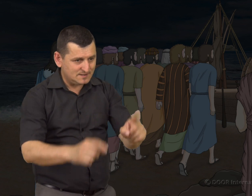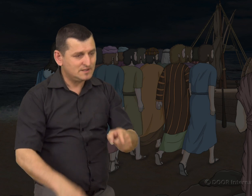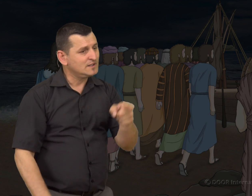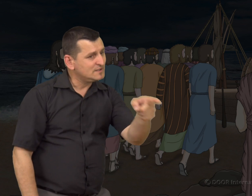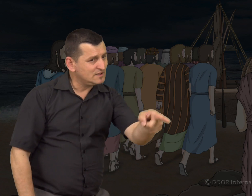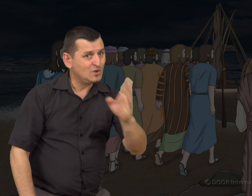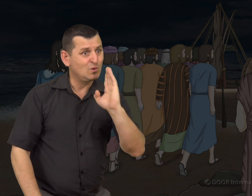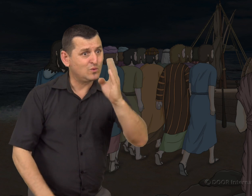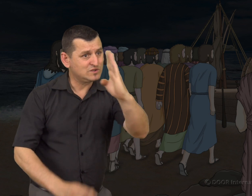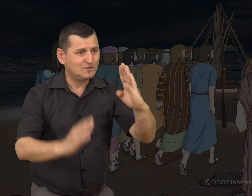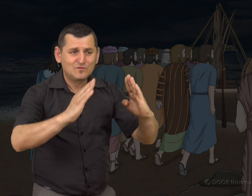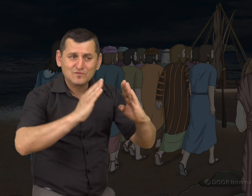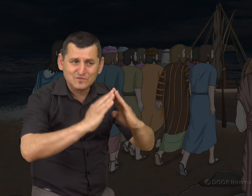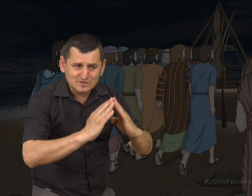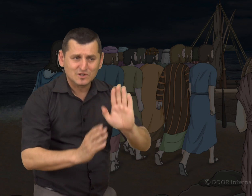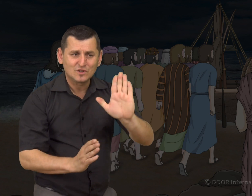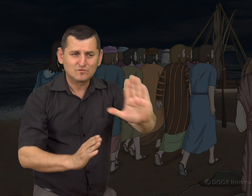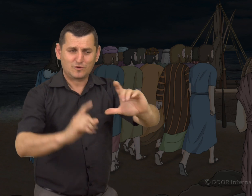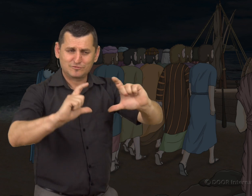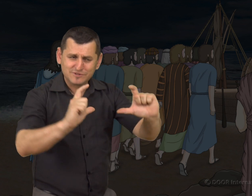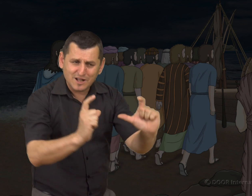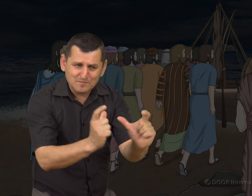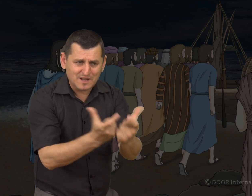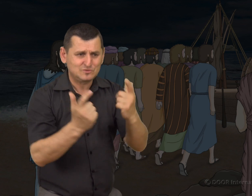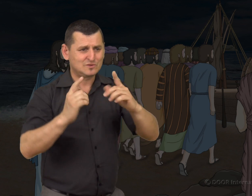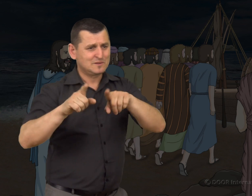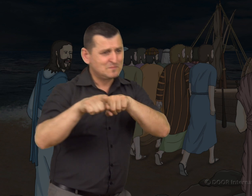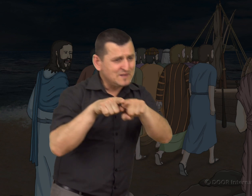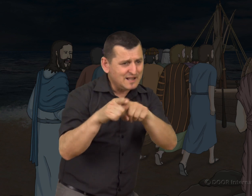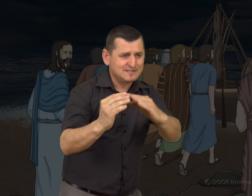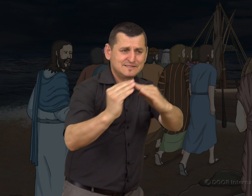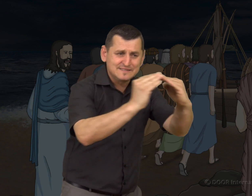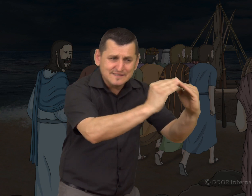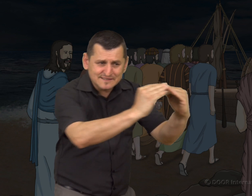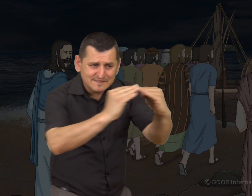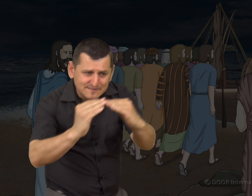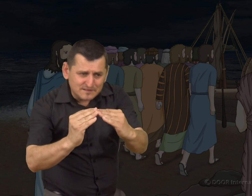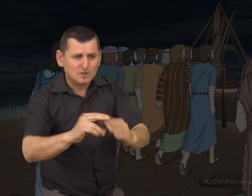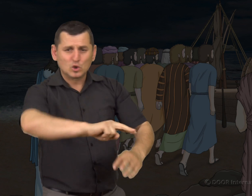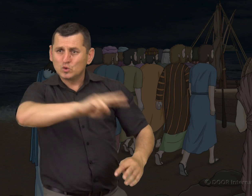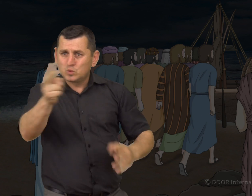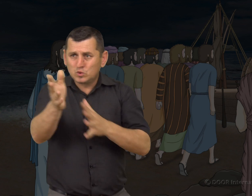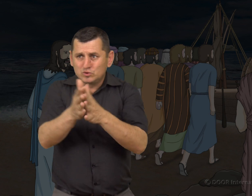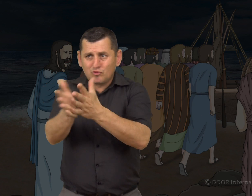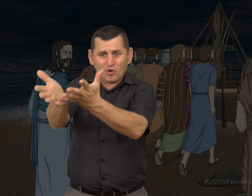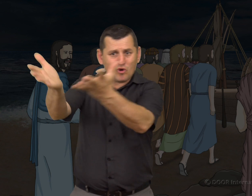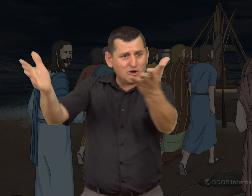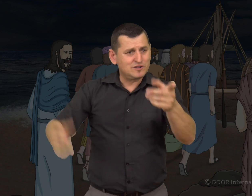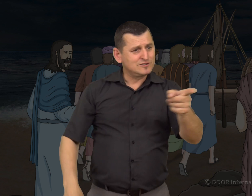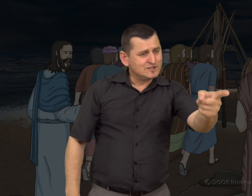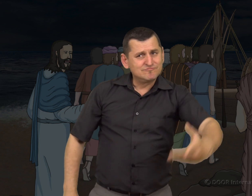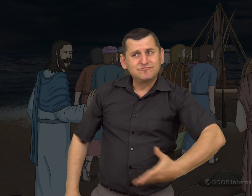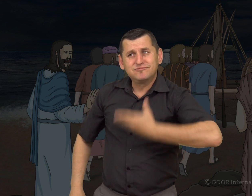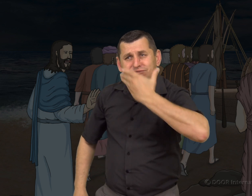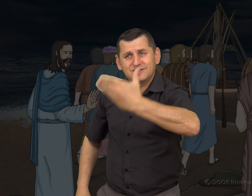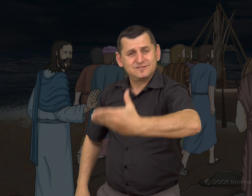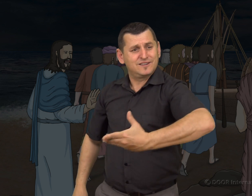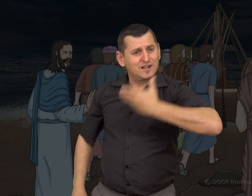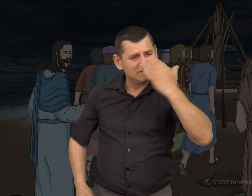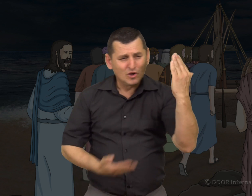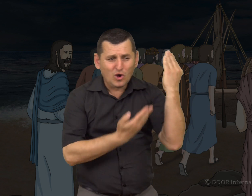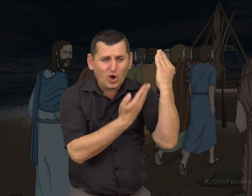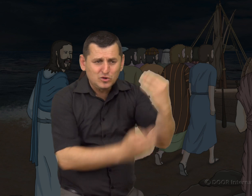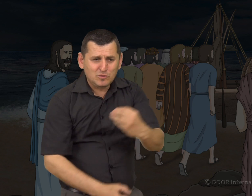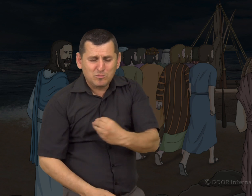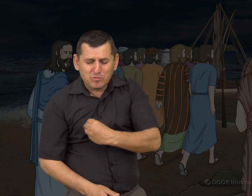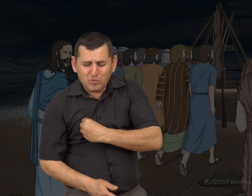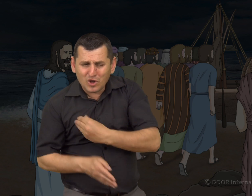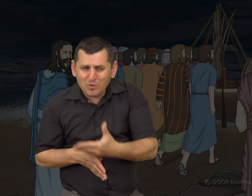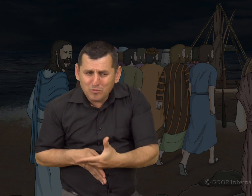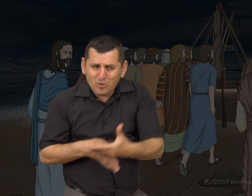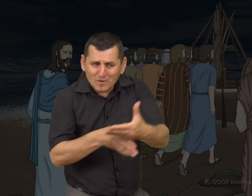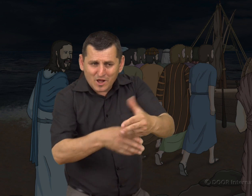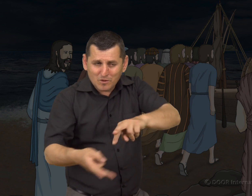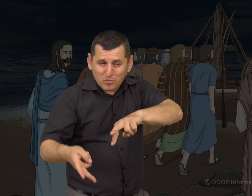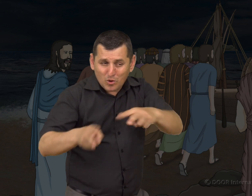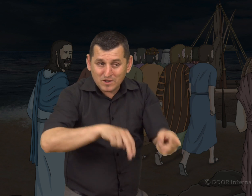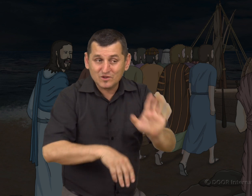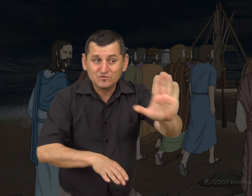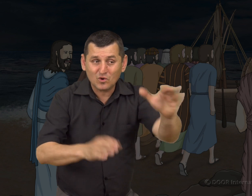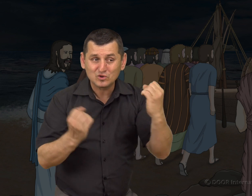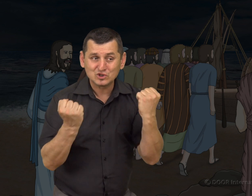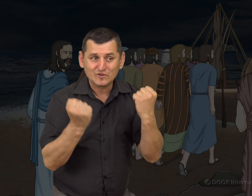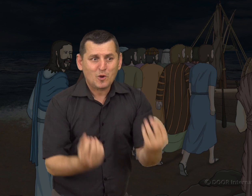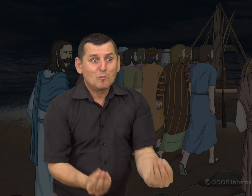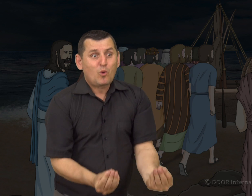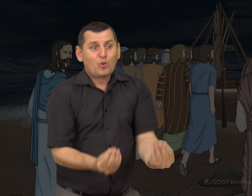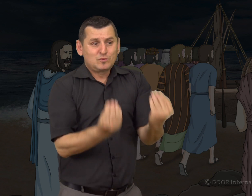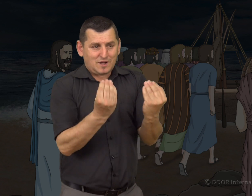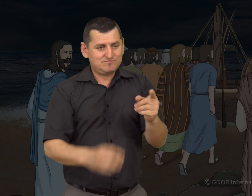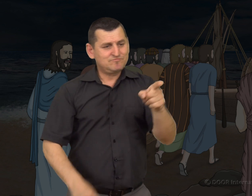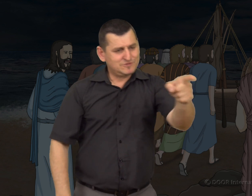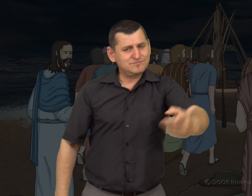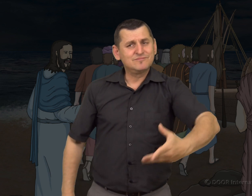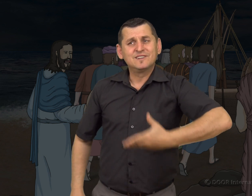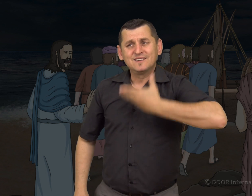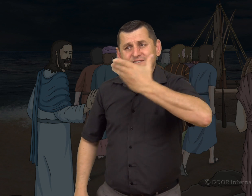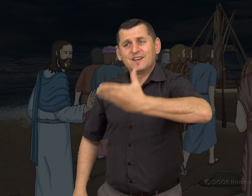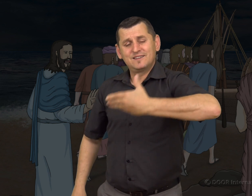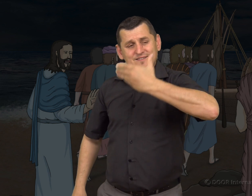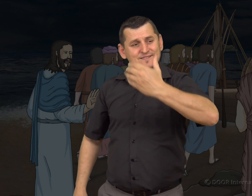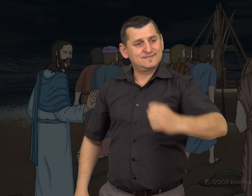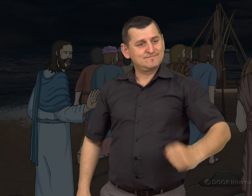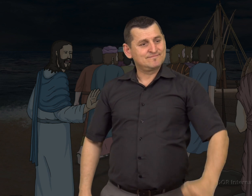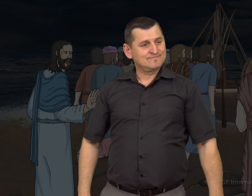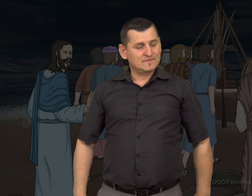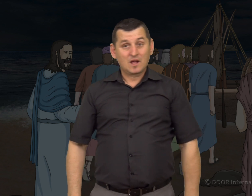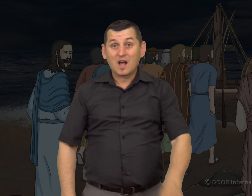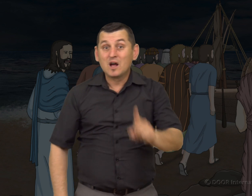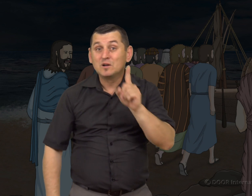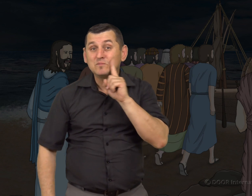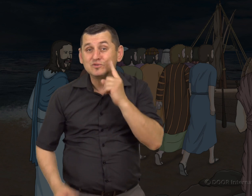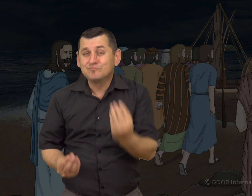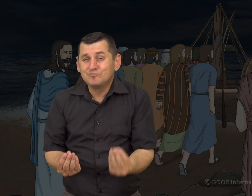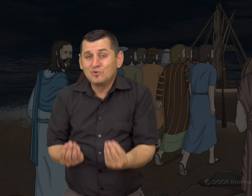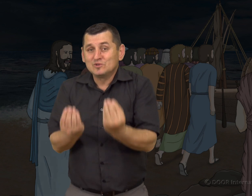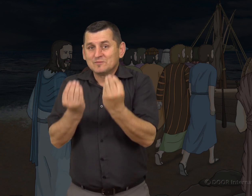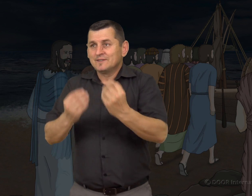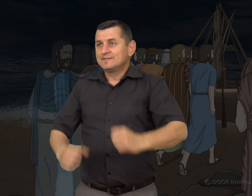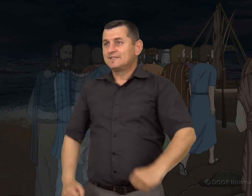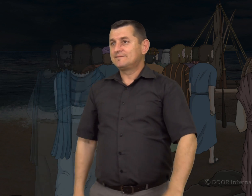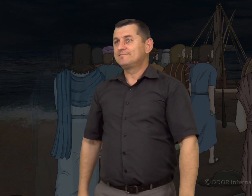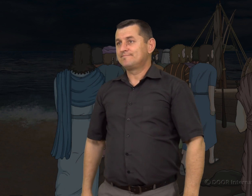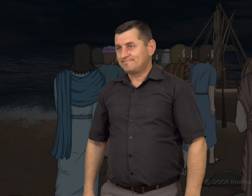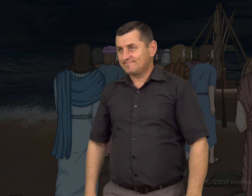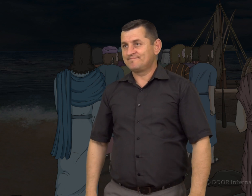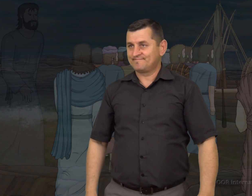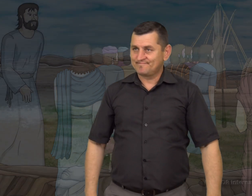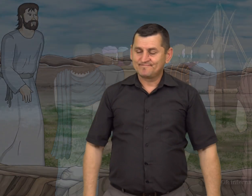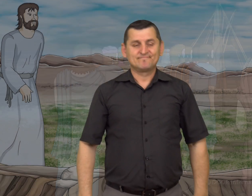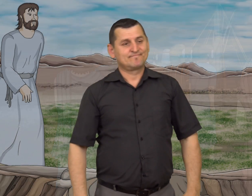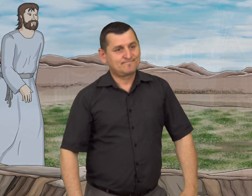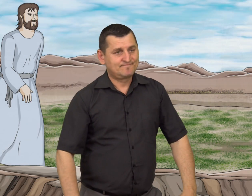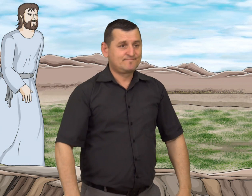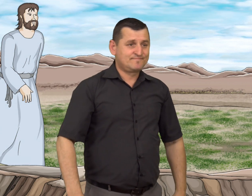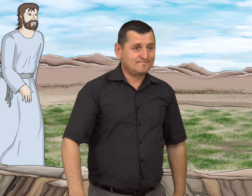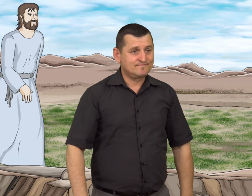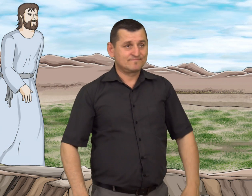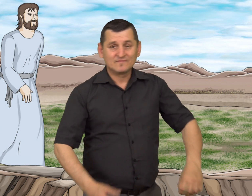“Go home to your own people,” He said, “and tell them how much the Lord has done for you, and what mercy He has shown you.”